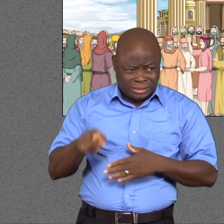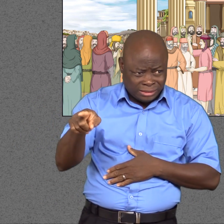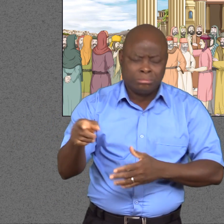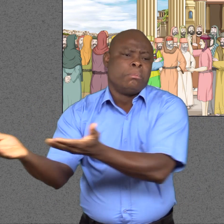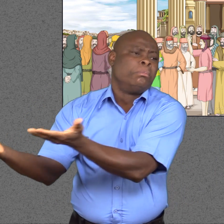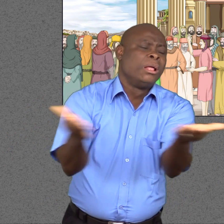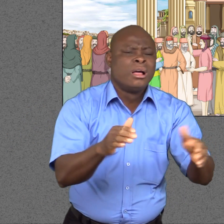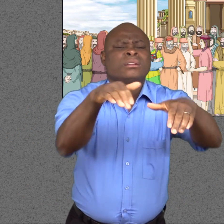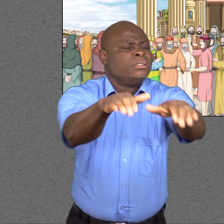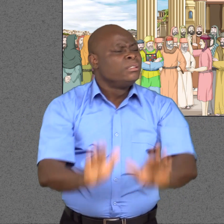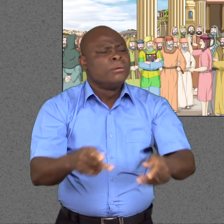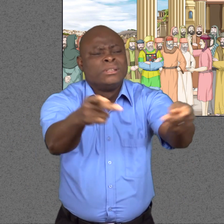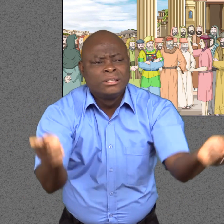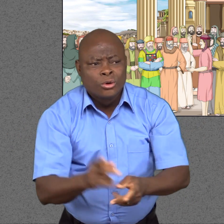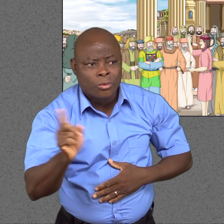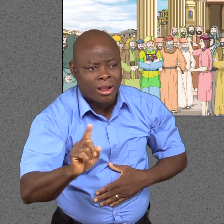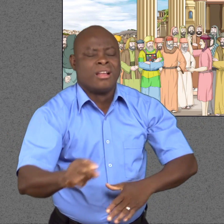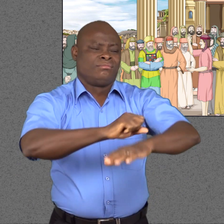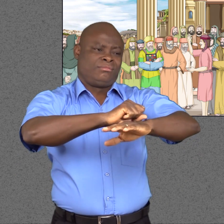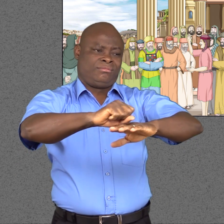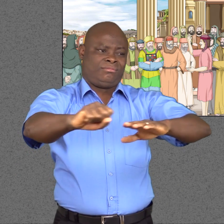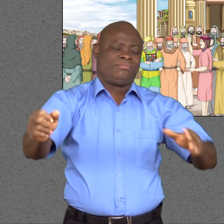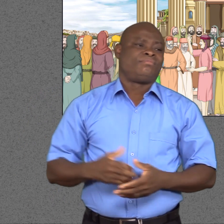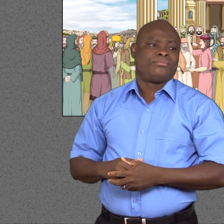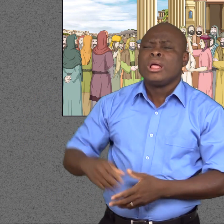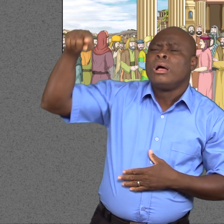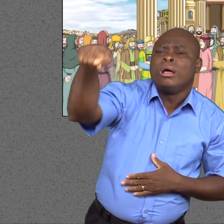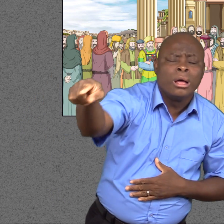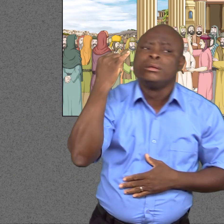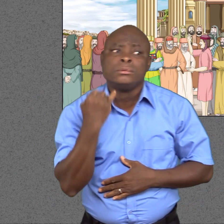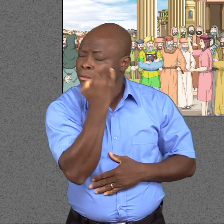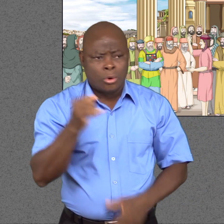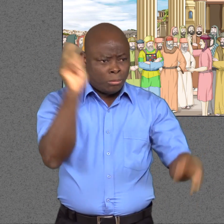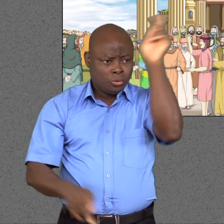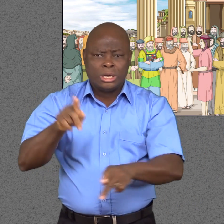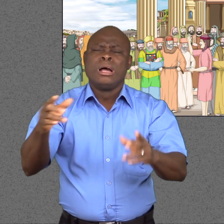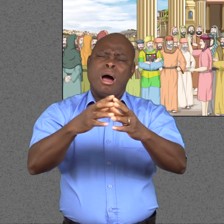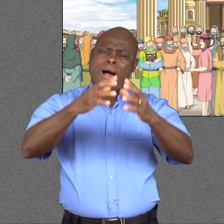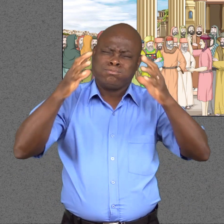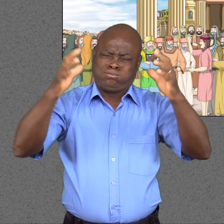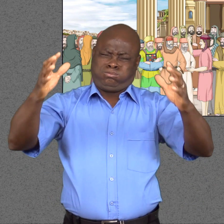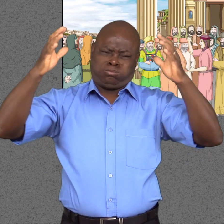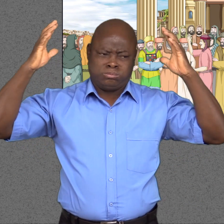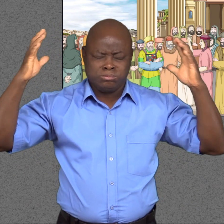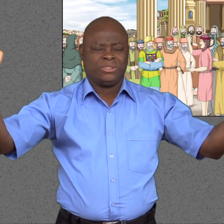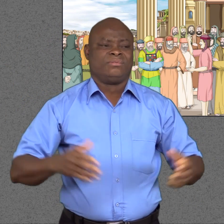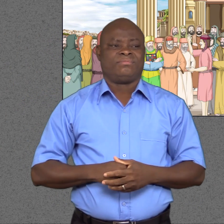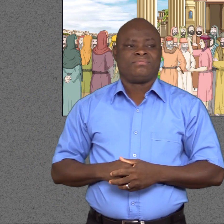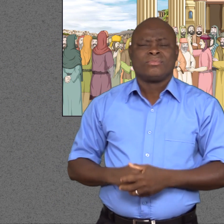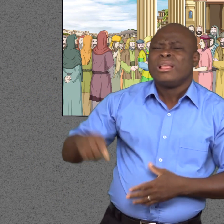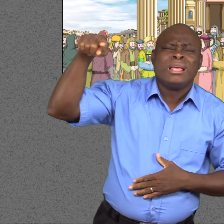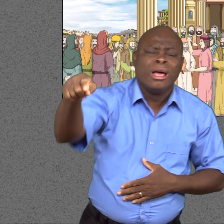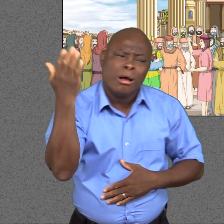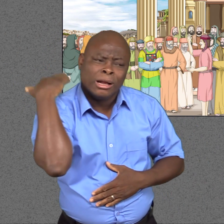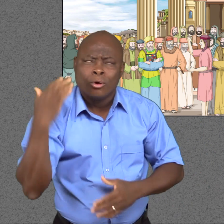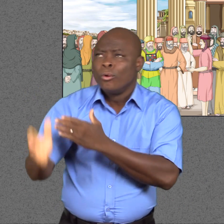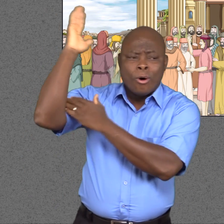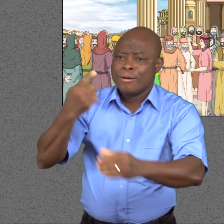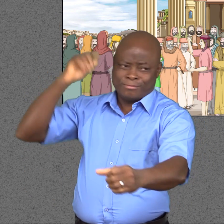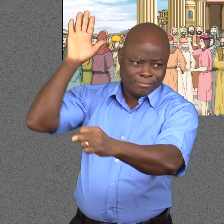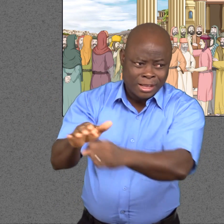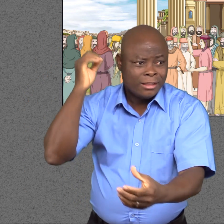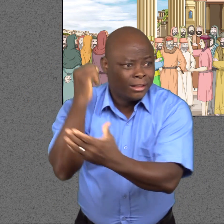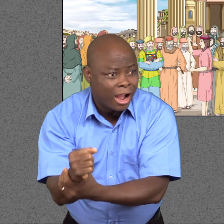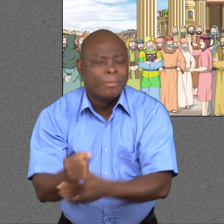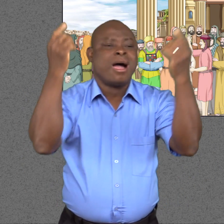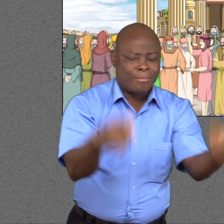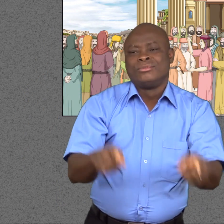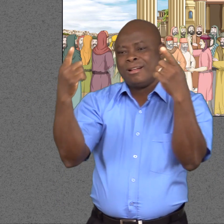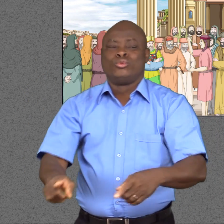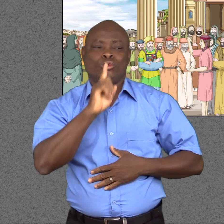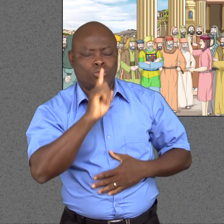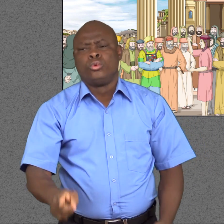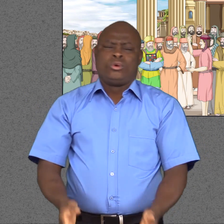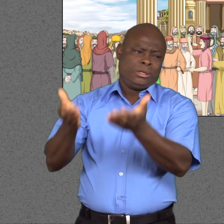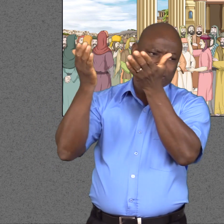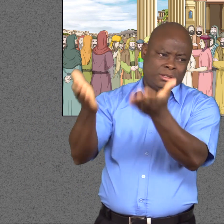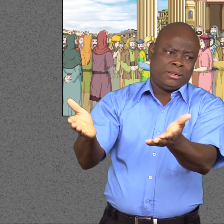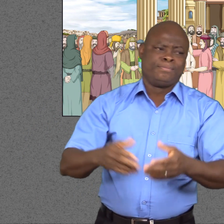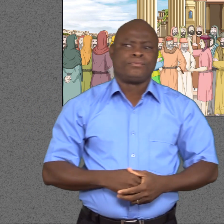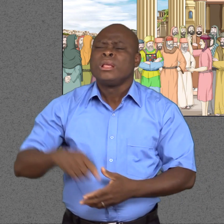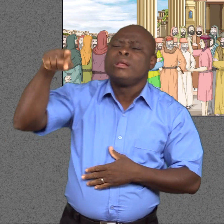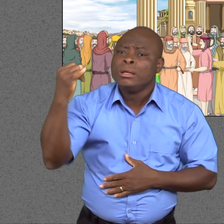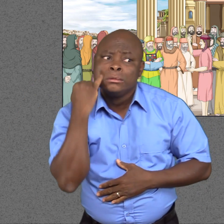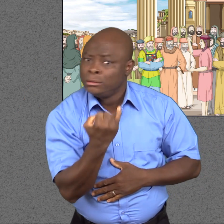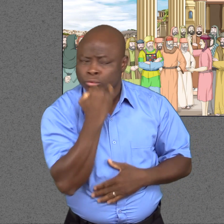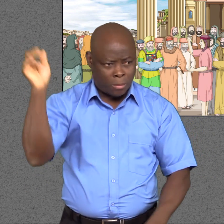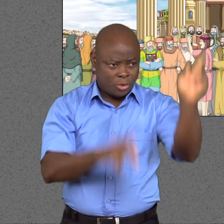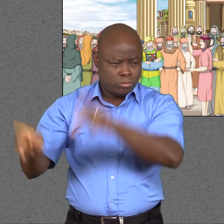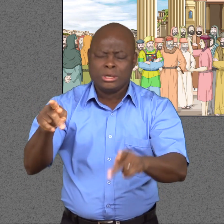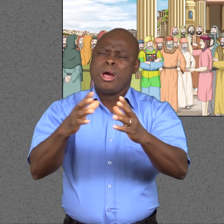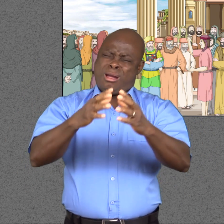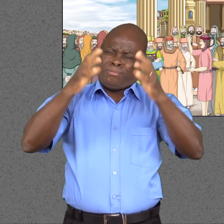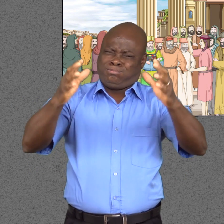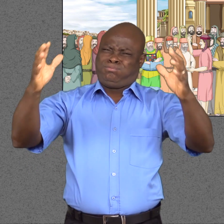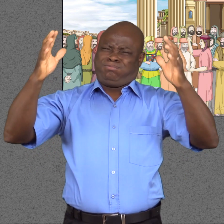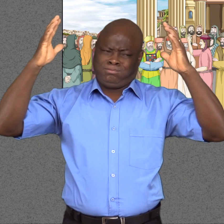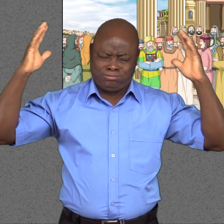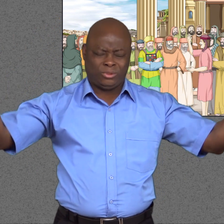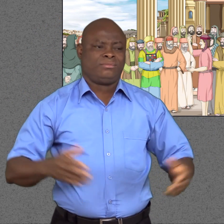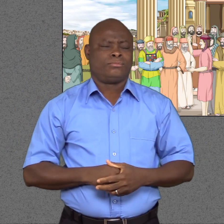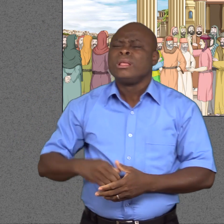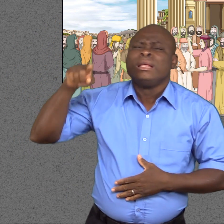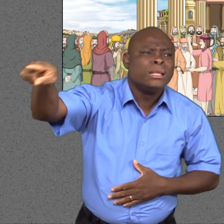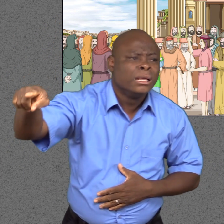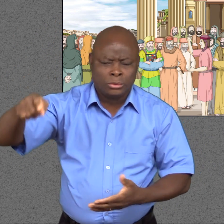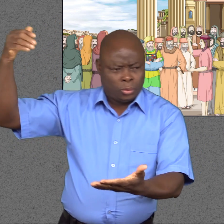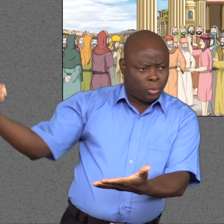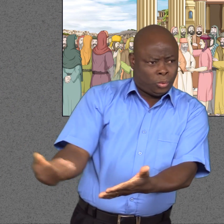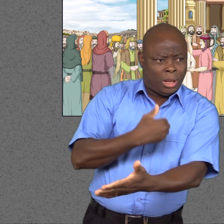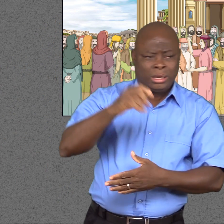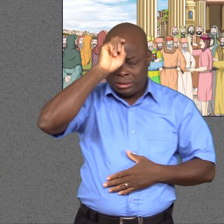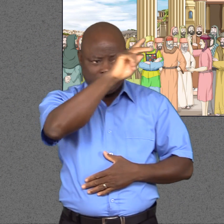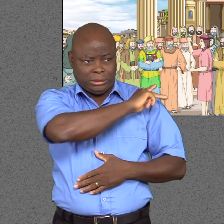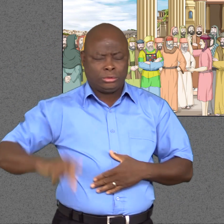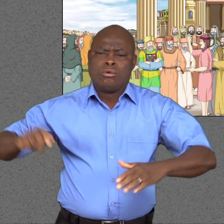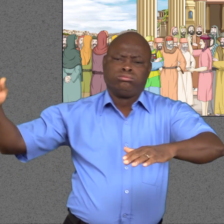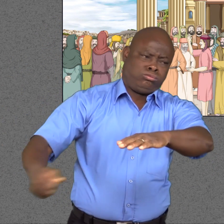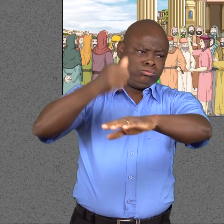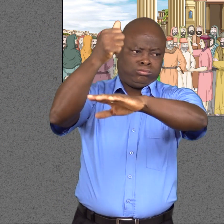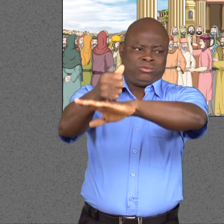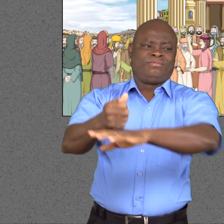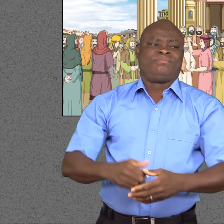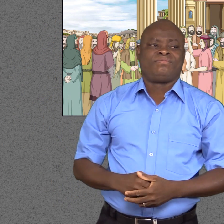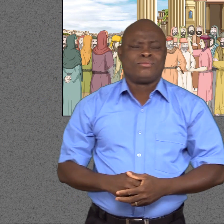As the time drew near for God to fulfill His promise to Abraham, our people in Egypt increased greatly in number.